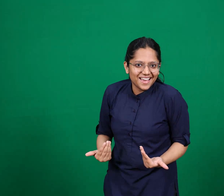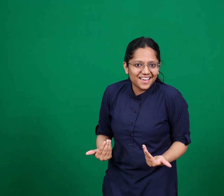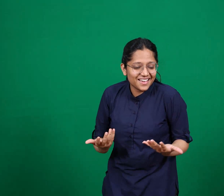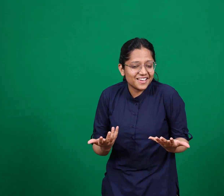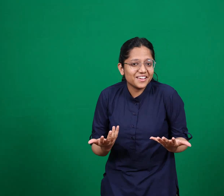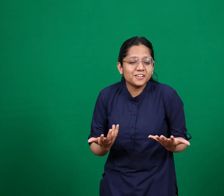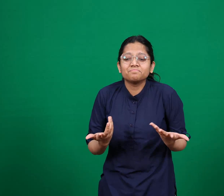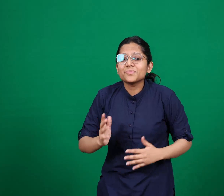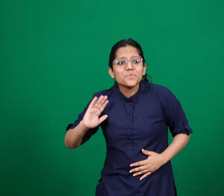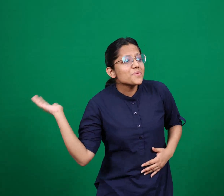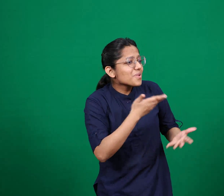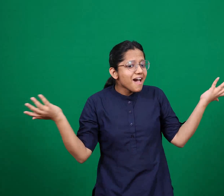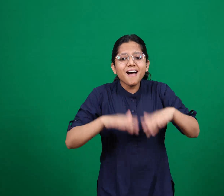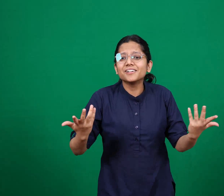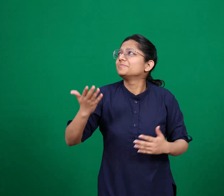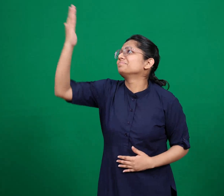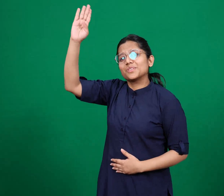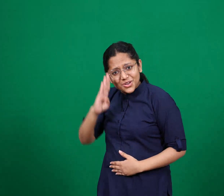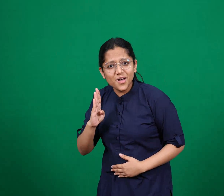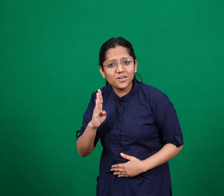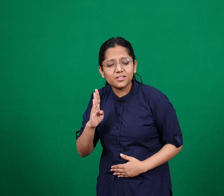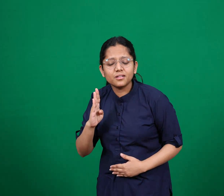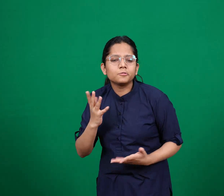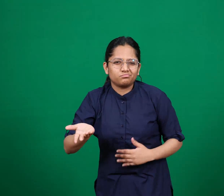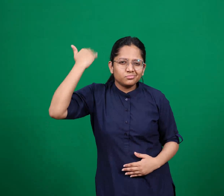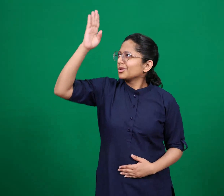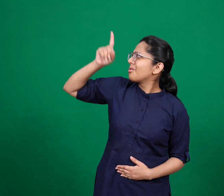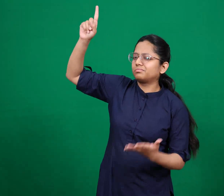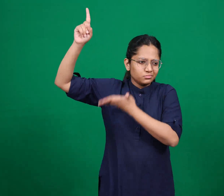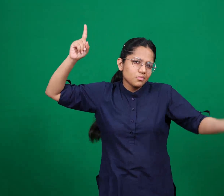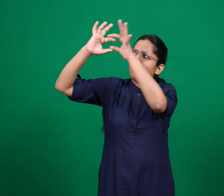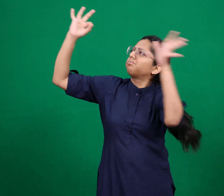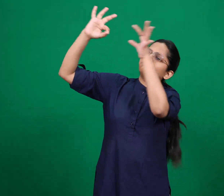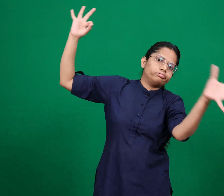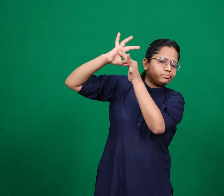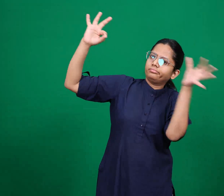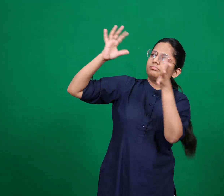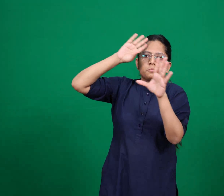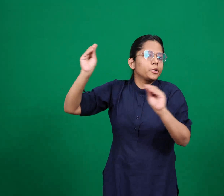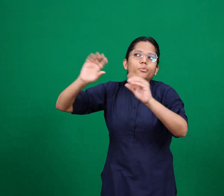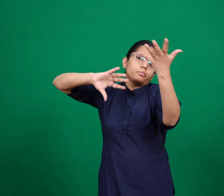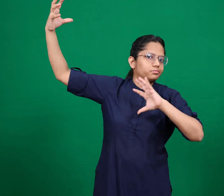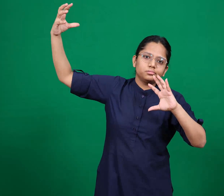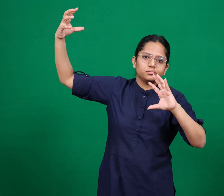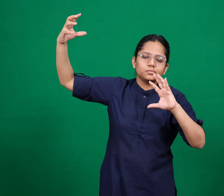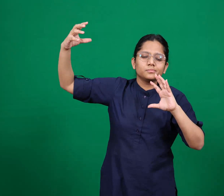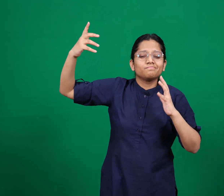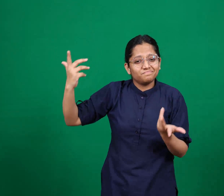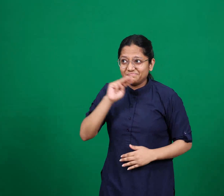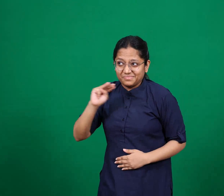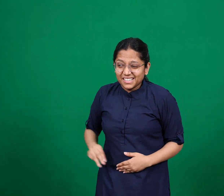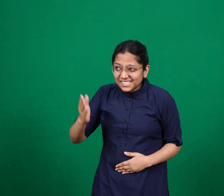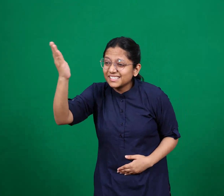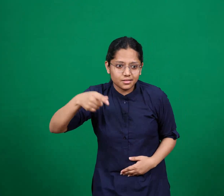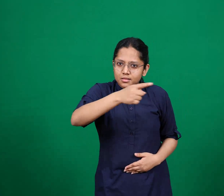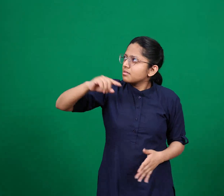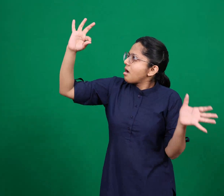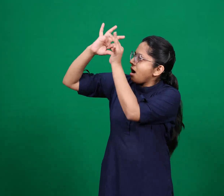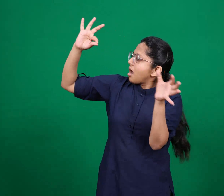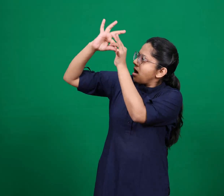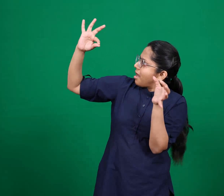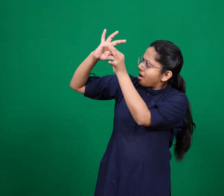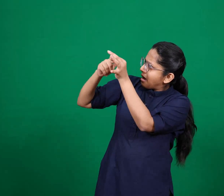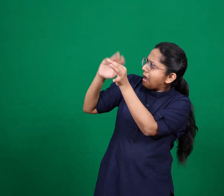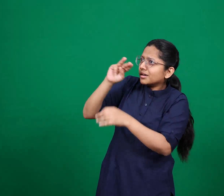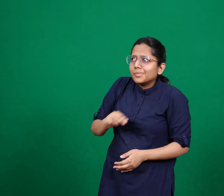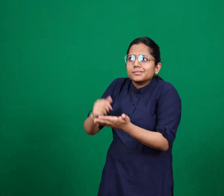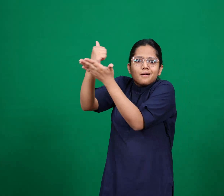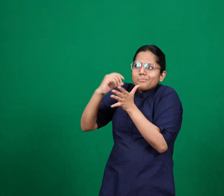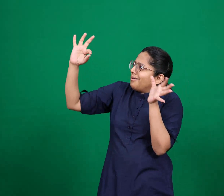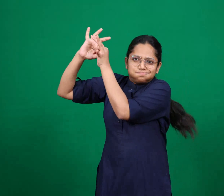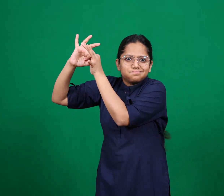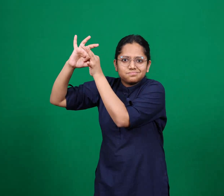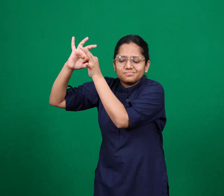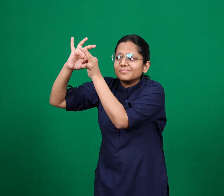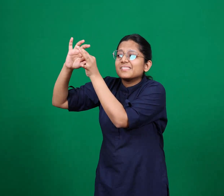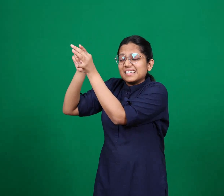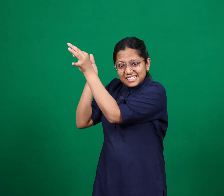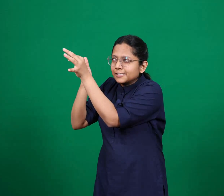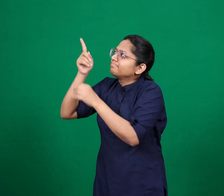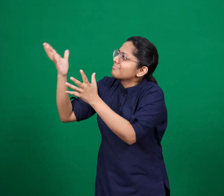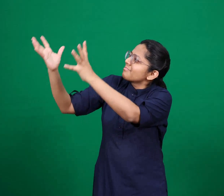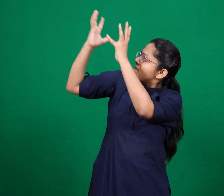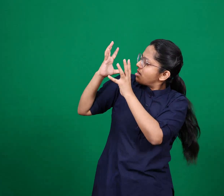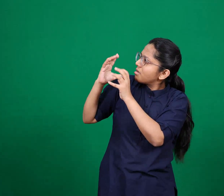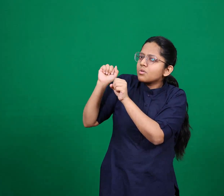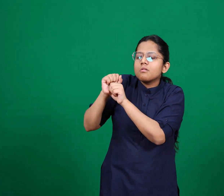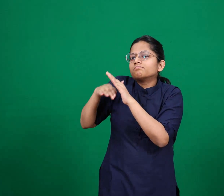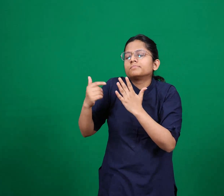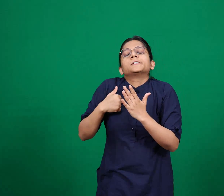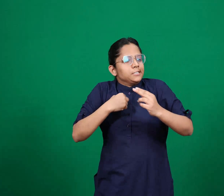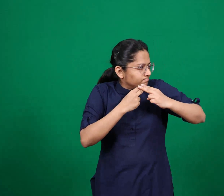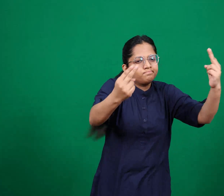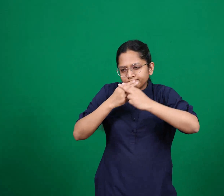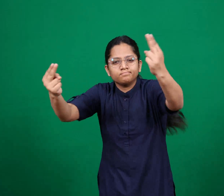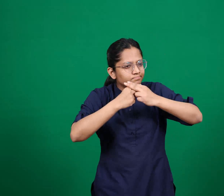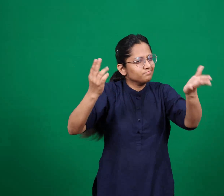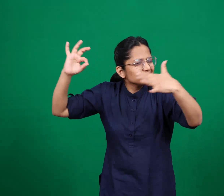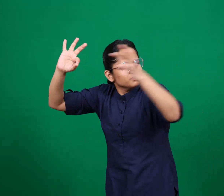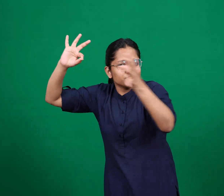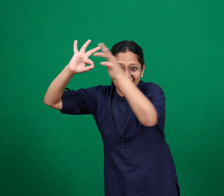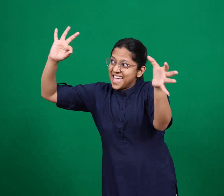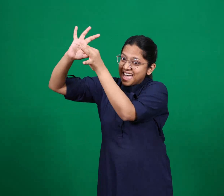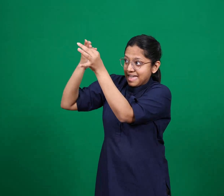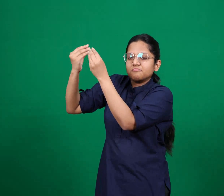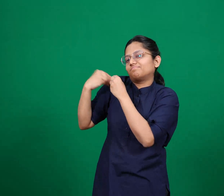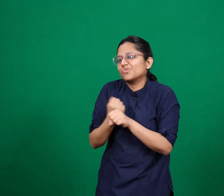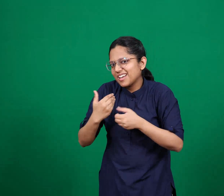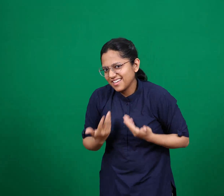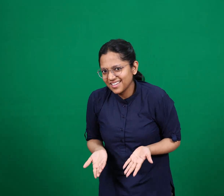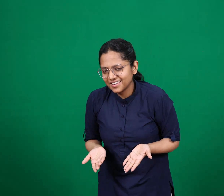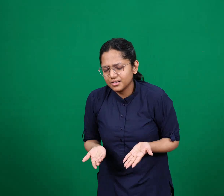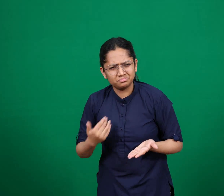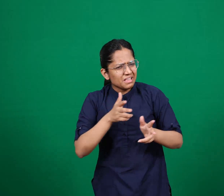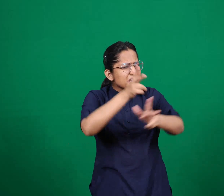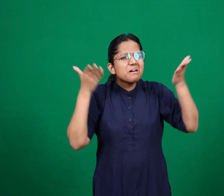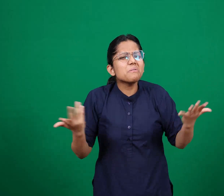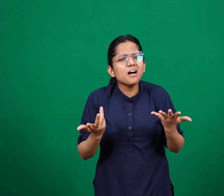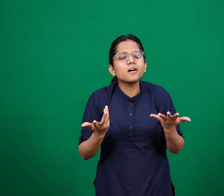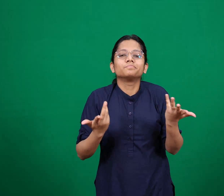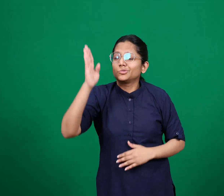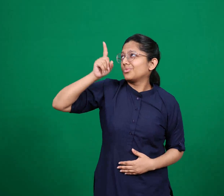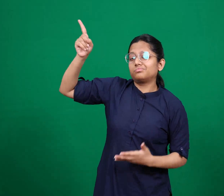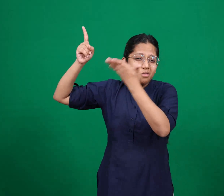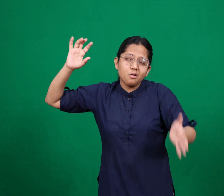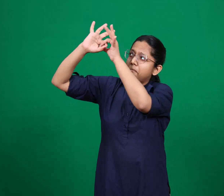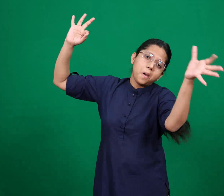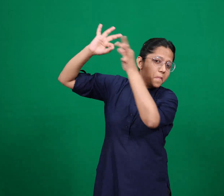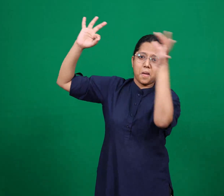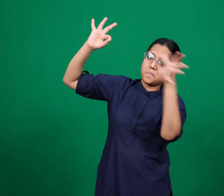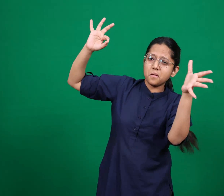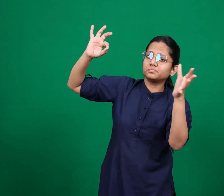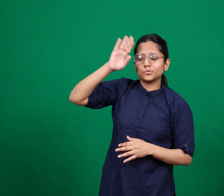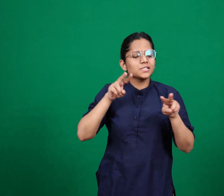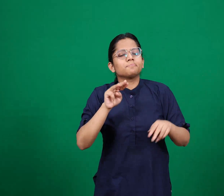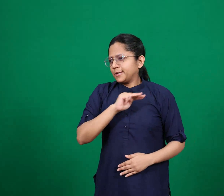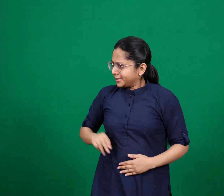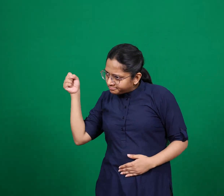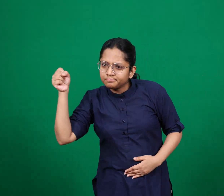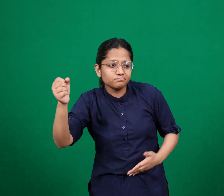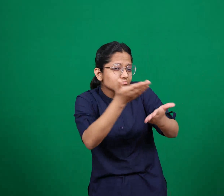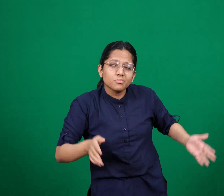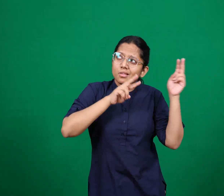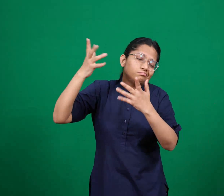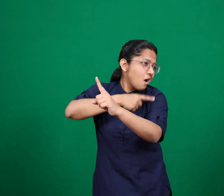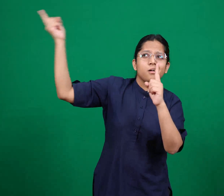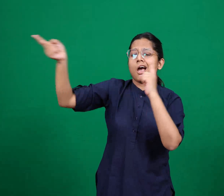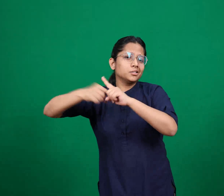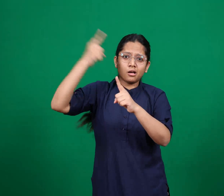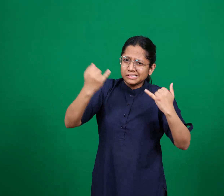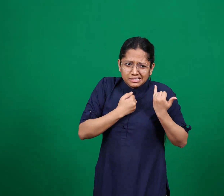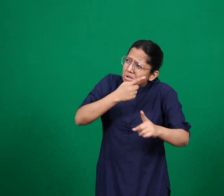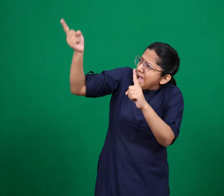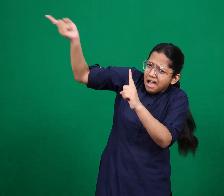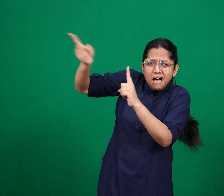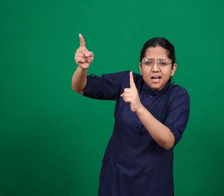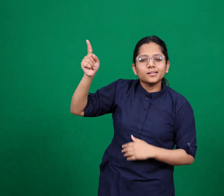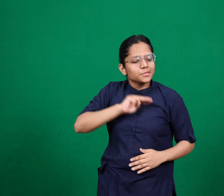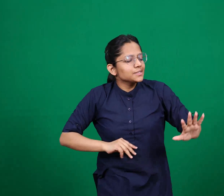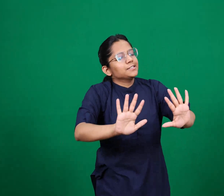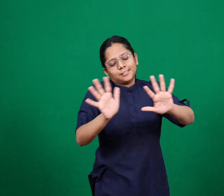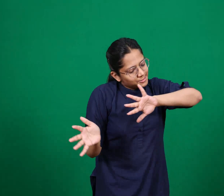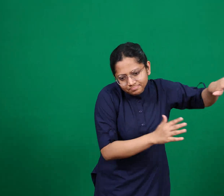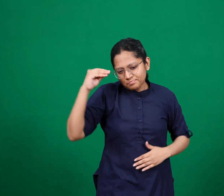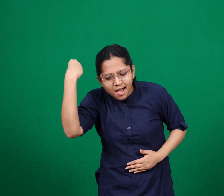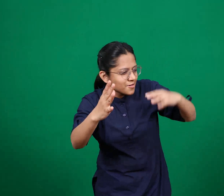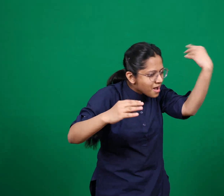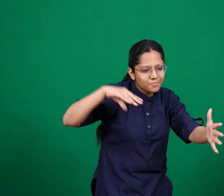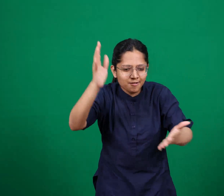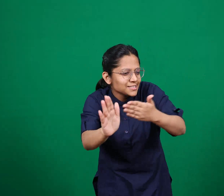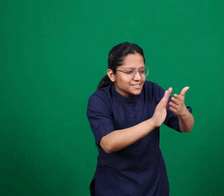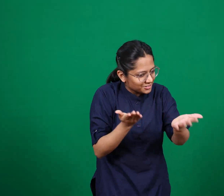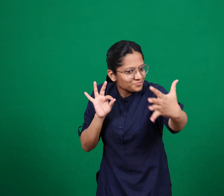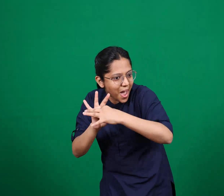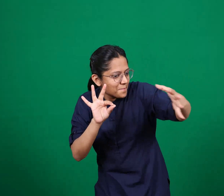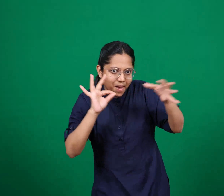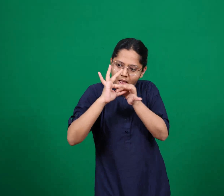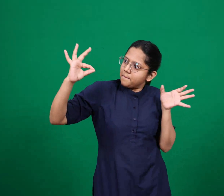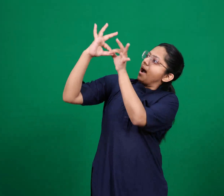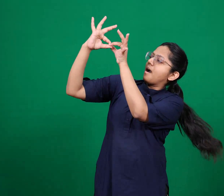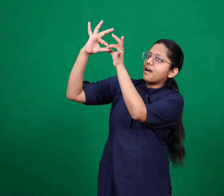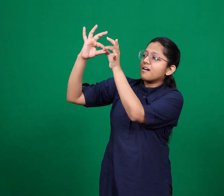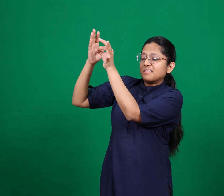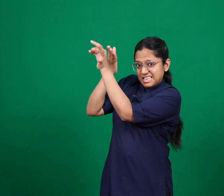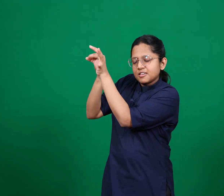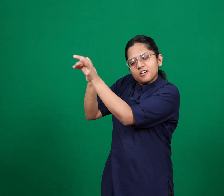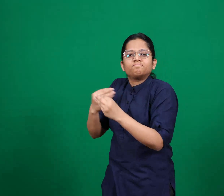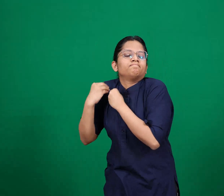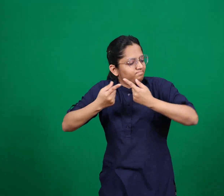All this is from God, who reconciled us to Himself through Christ and gave us the ministry of reconciliation: that God was reconciling the world to Himself in Christ, not counting men's trespasses against them.